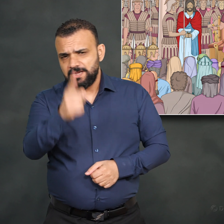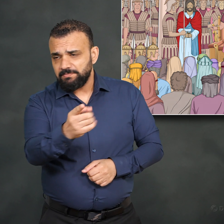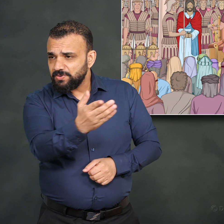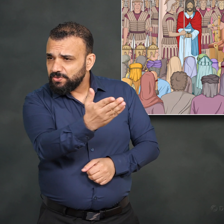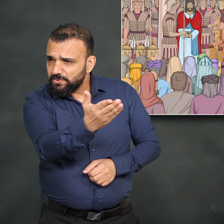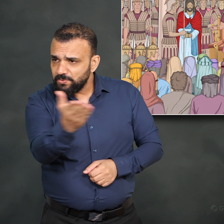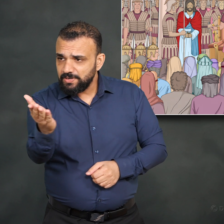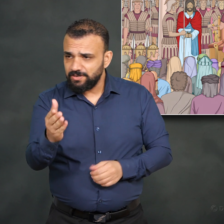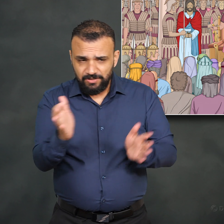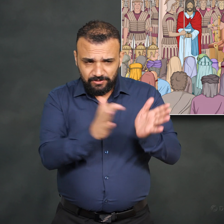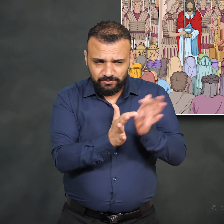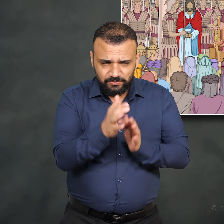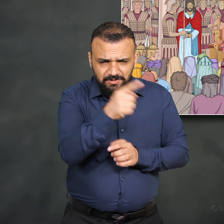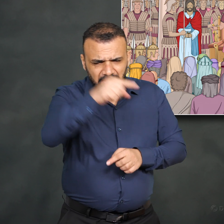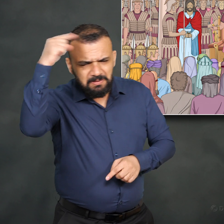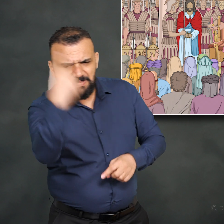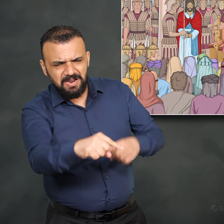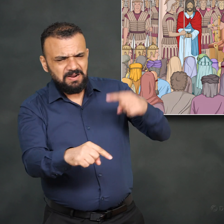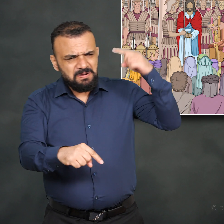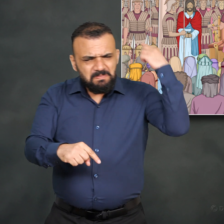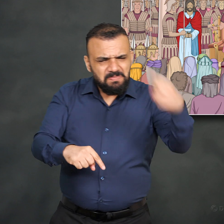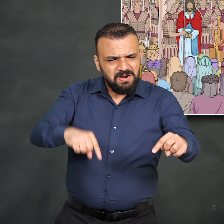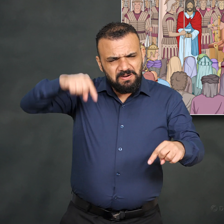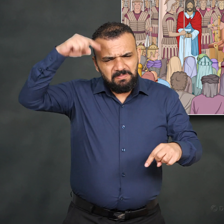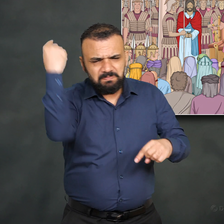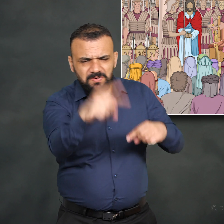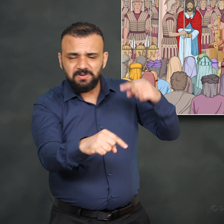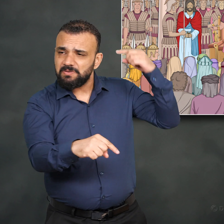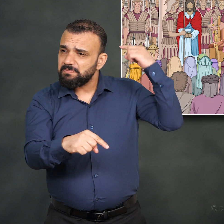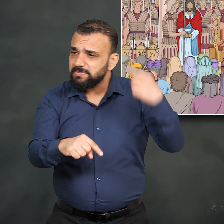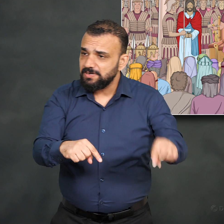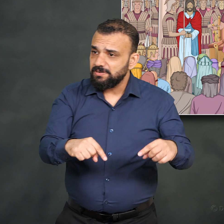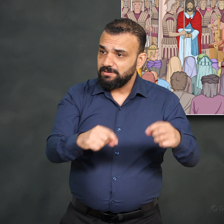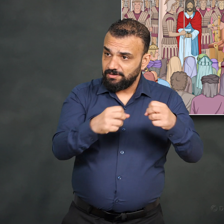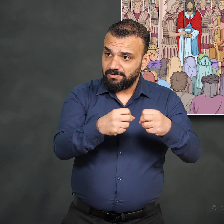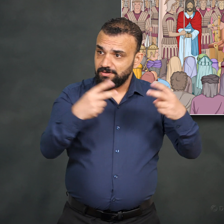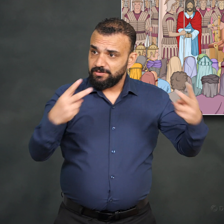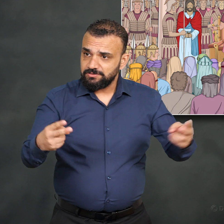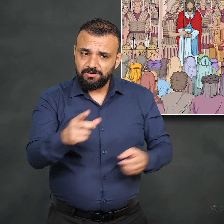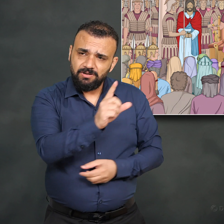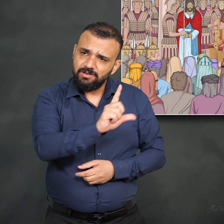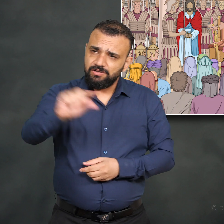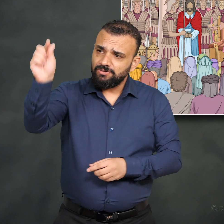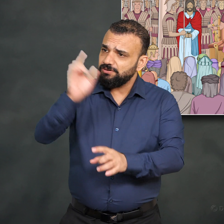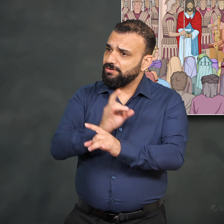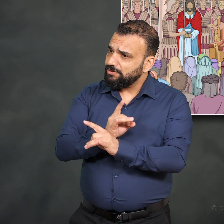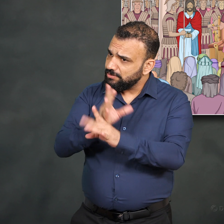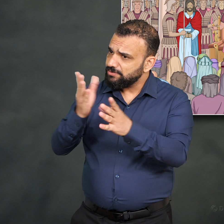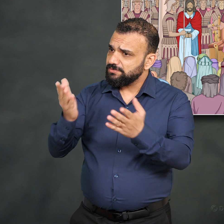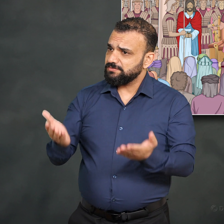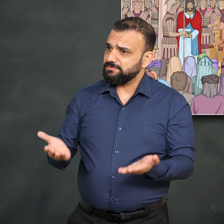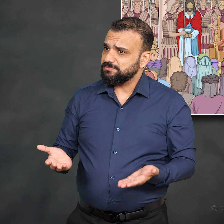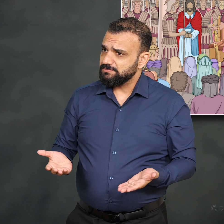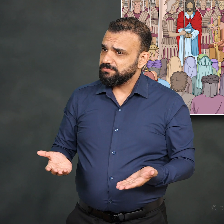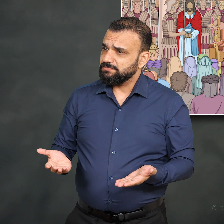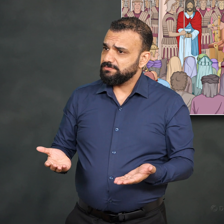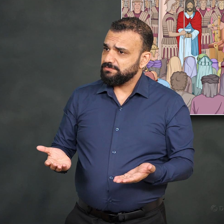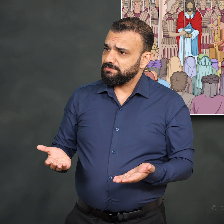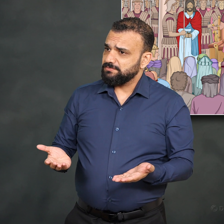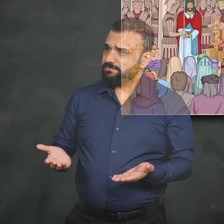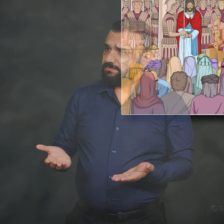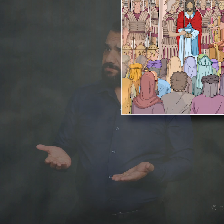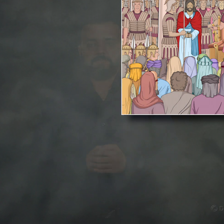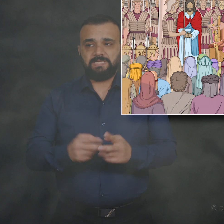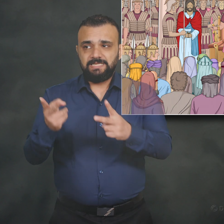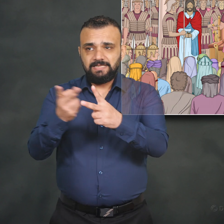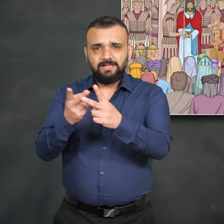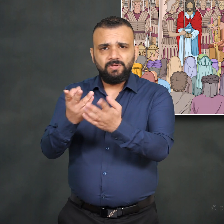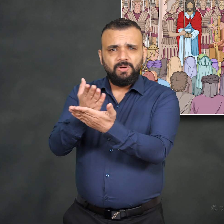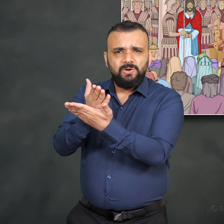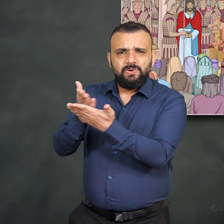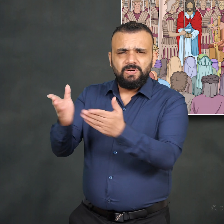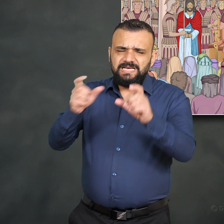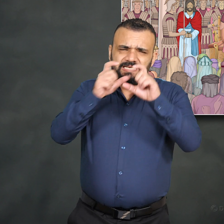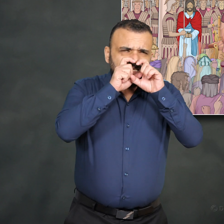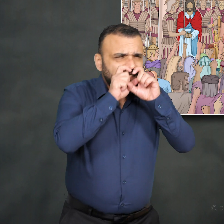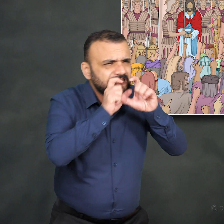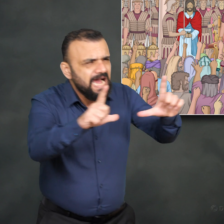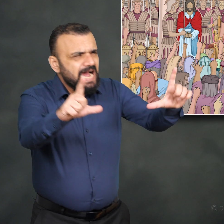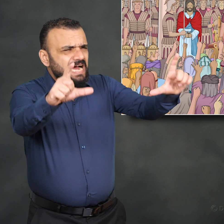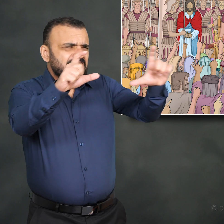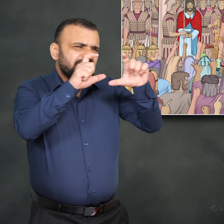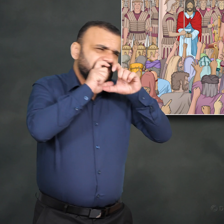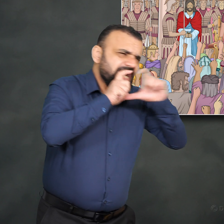Therefore I will punish Him and release Him.”